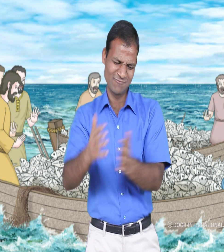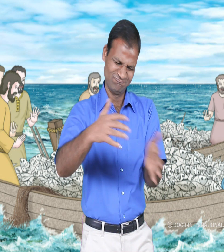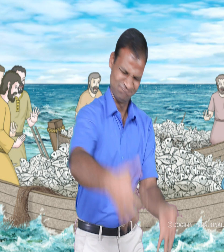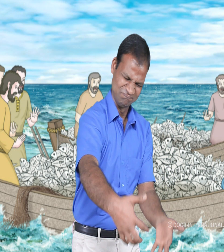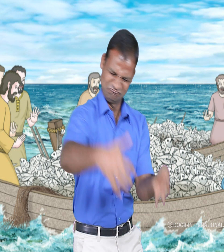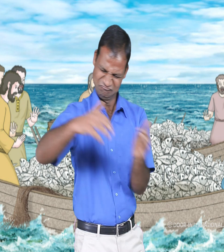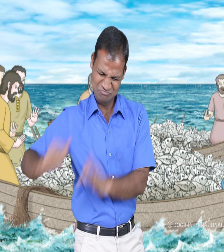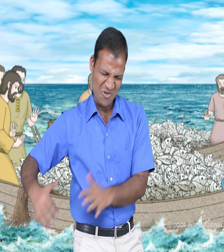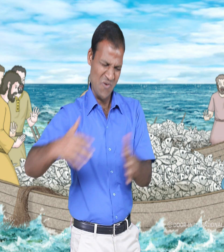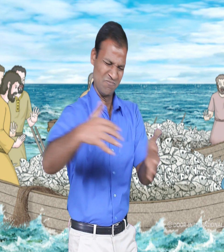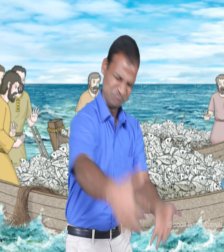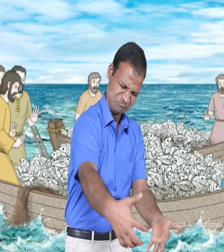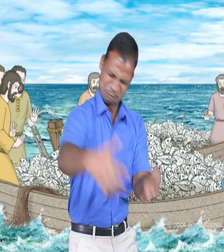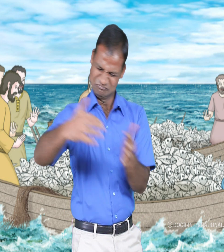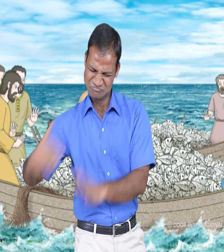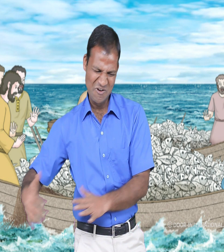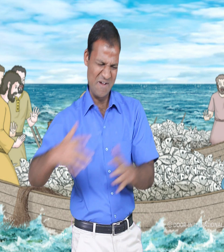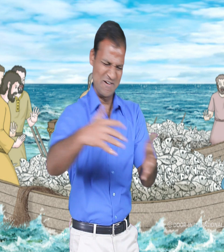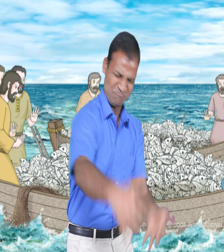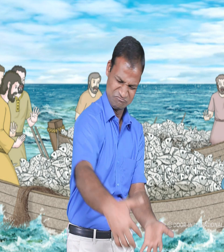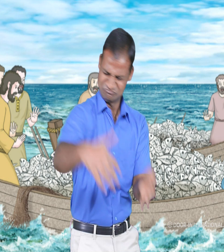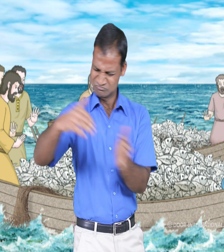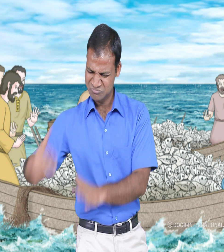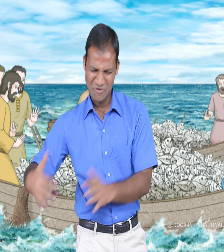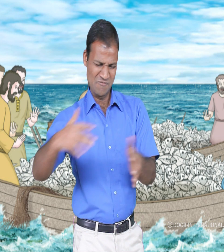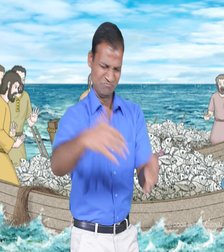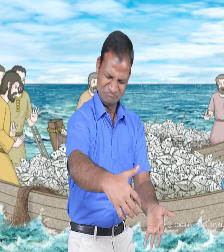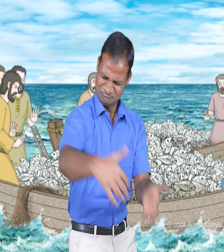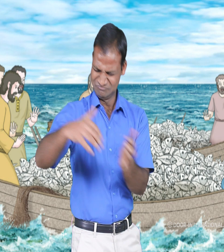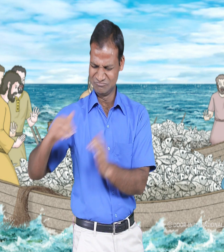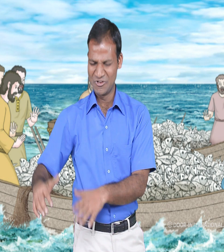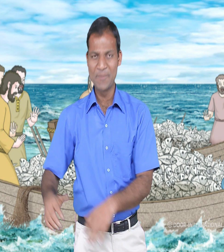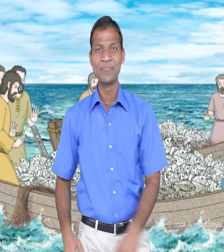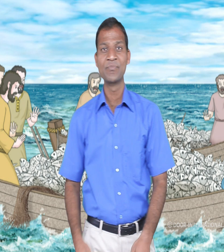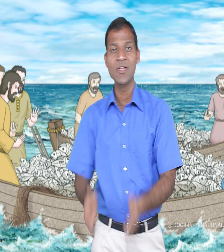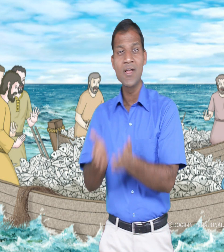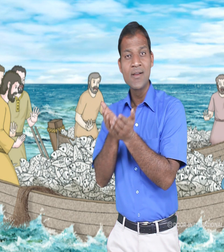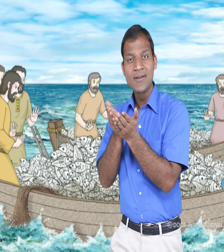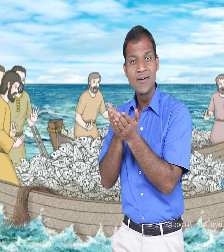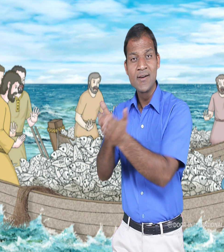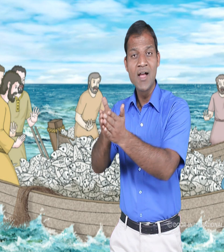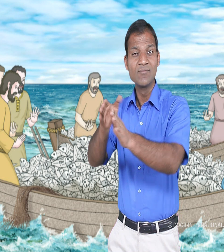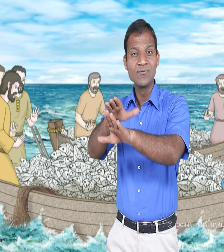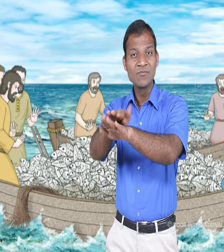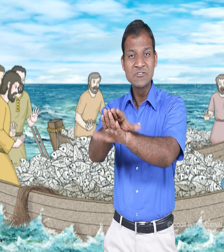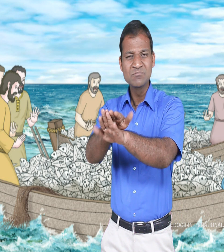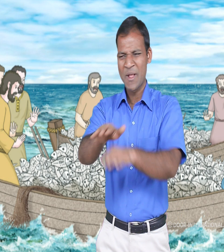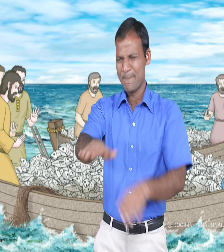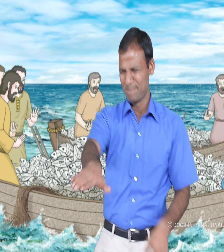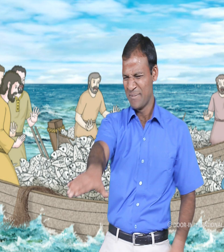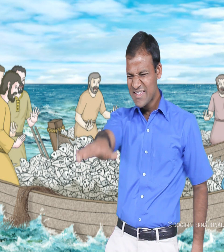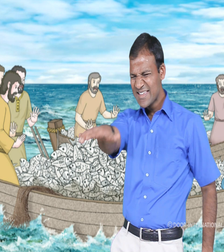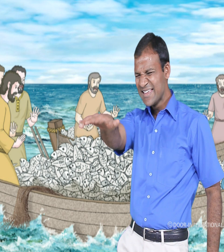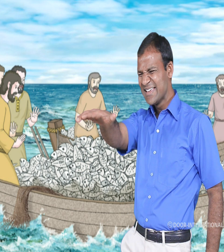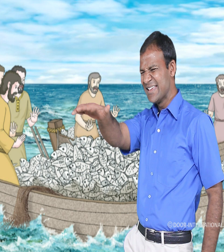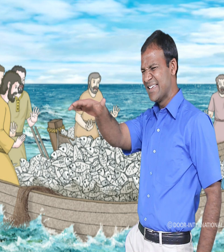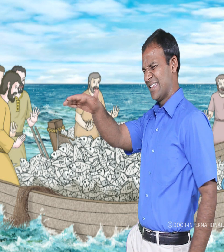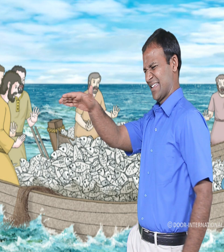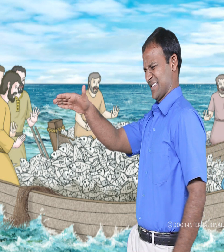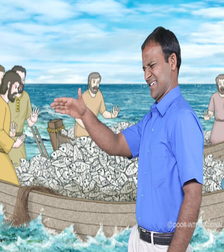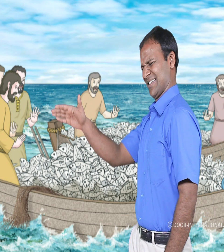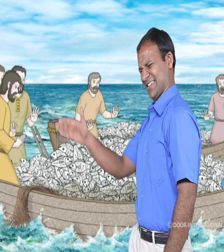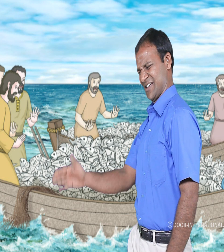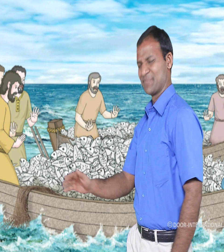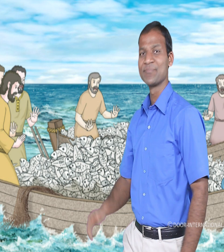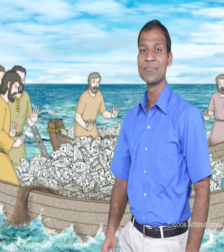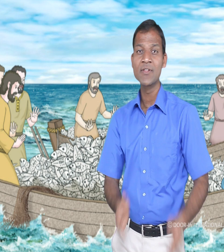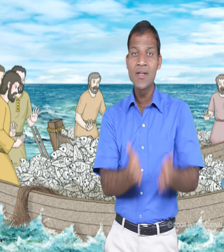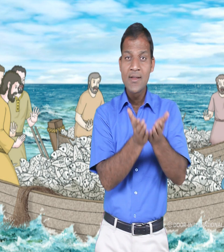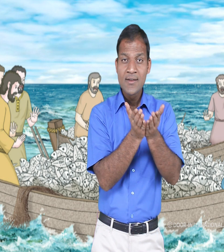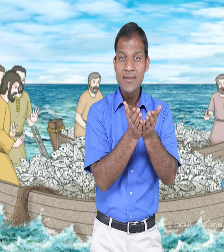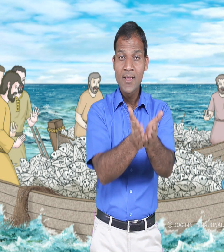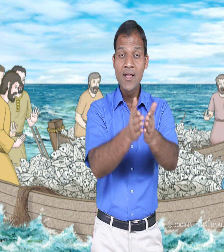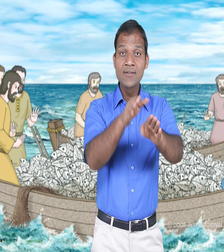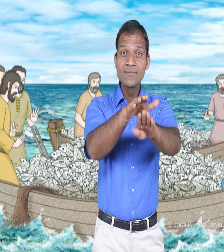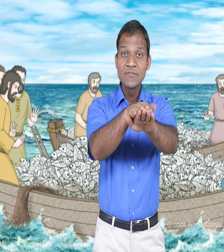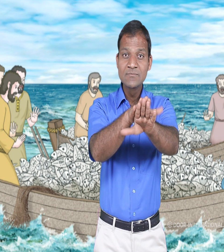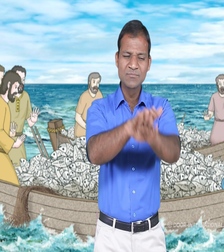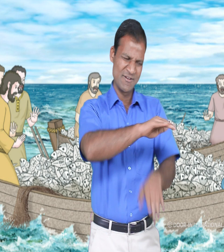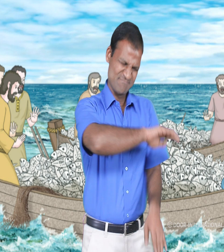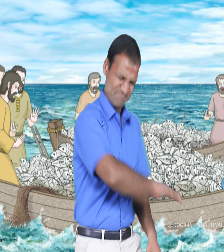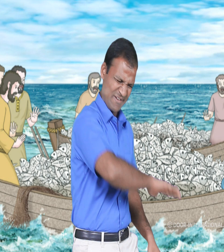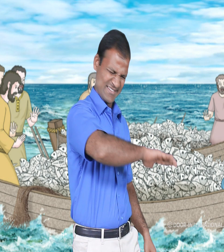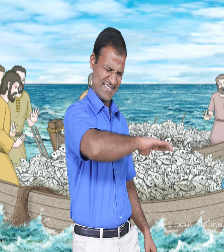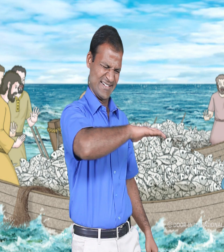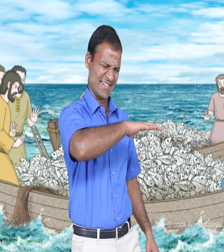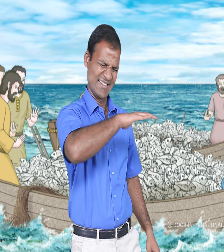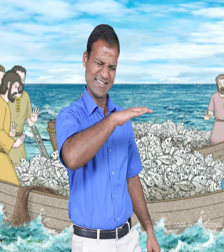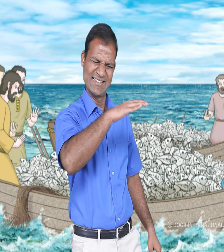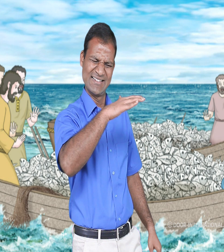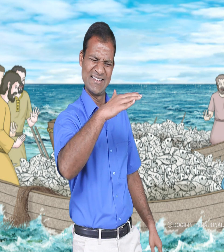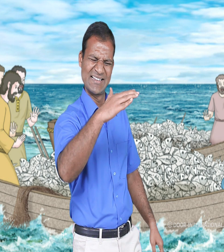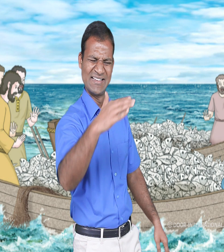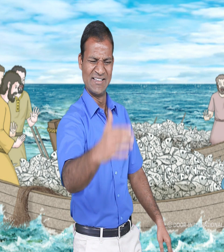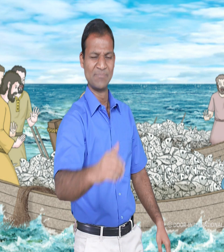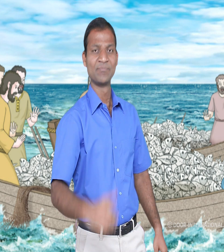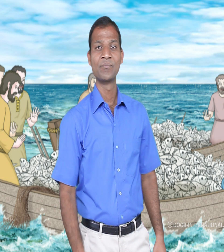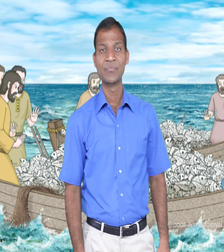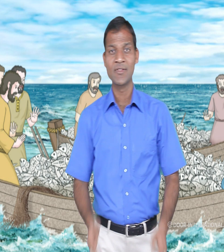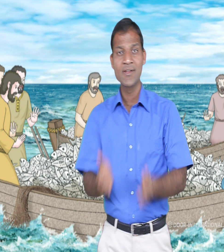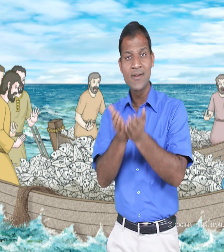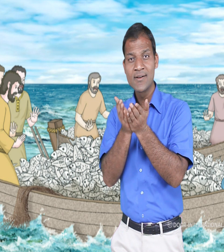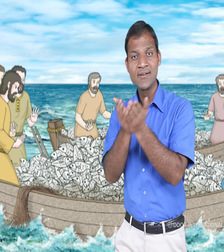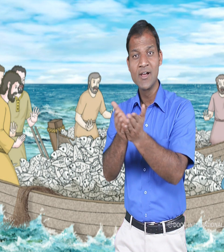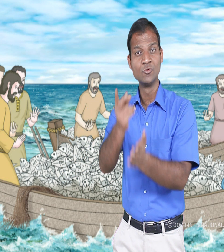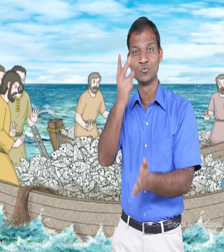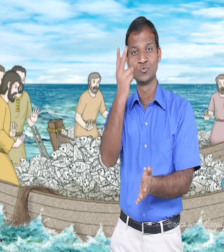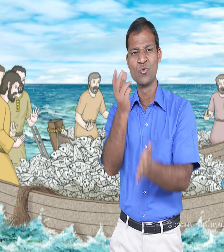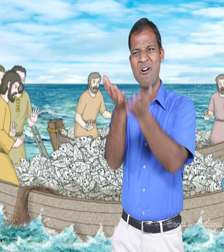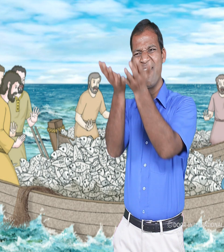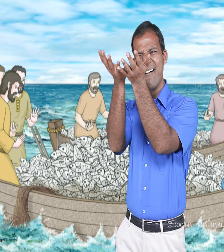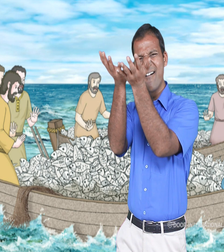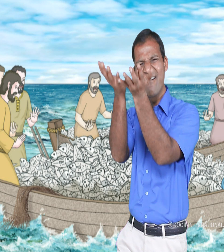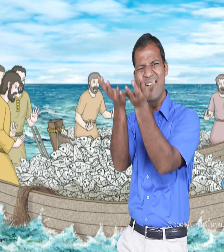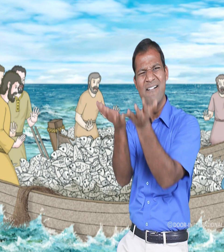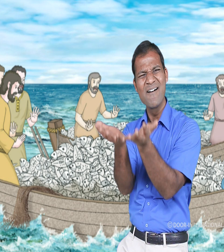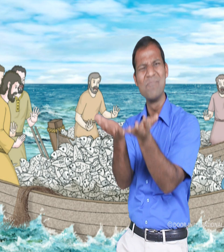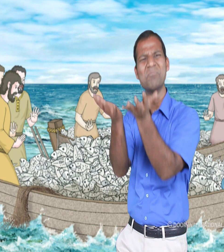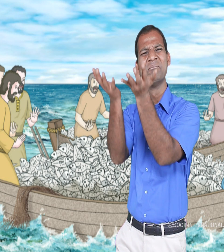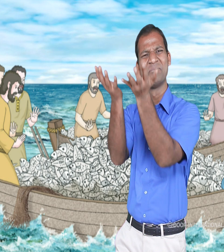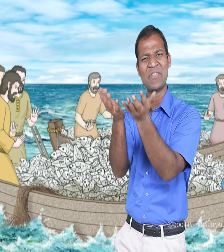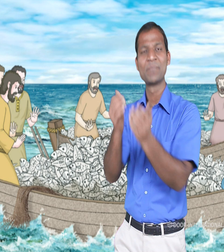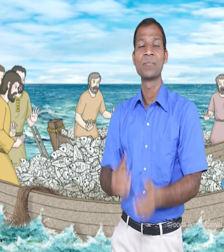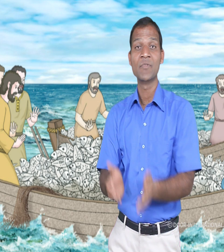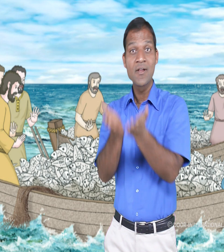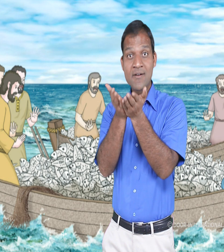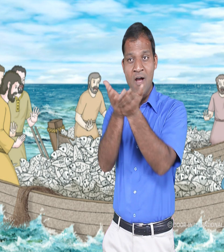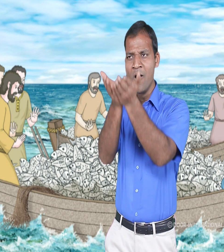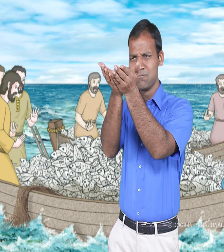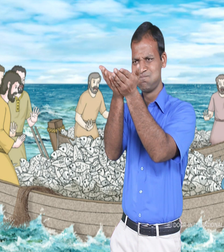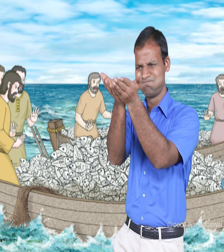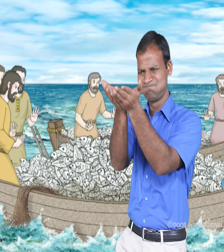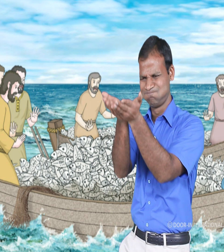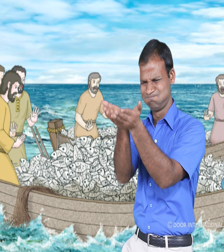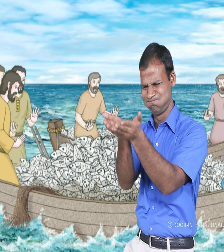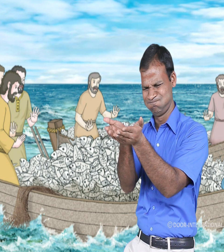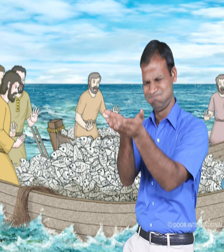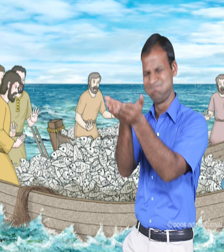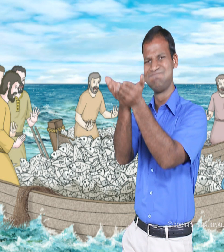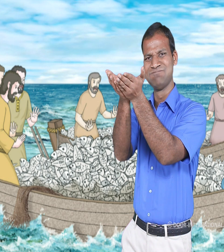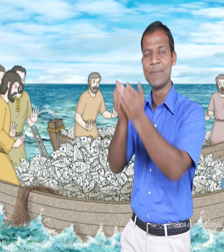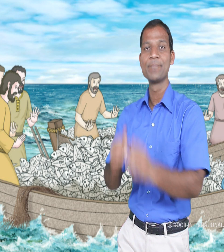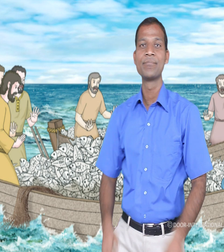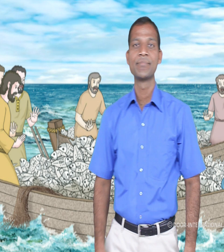When Simon Peter saw this, he fell at Jesus’ knees.